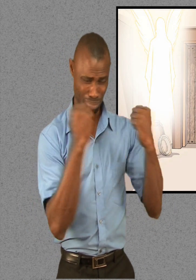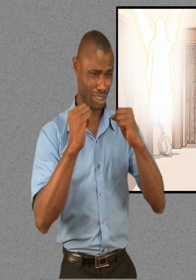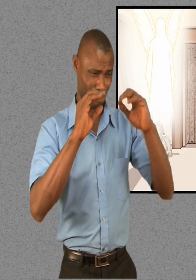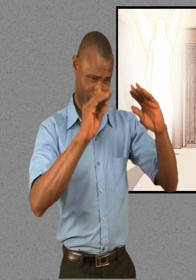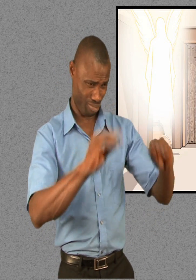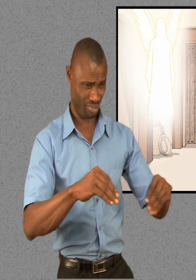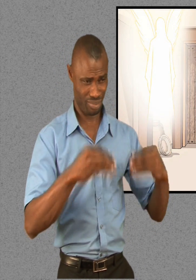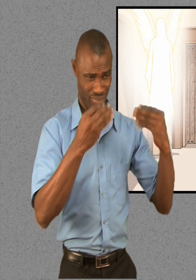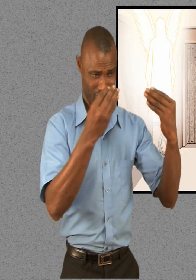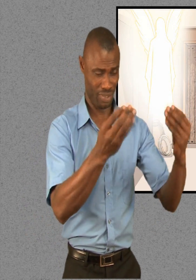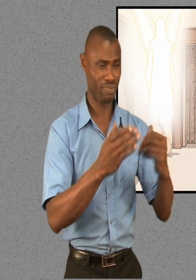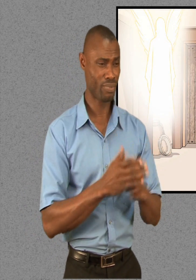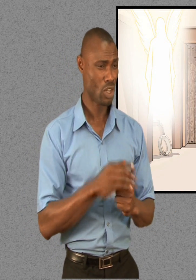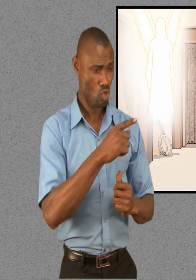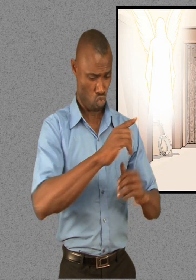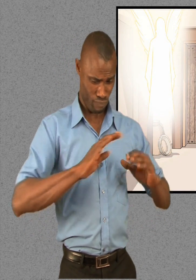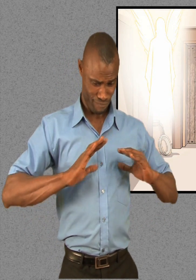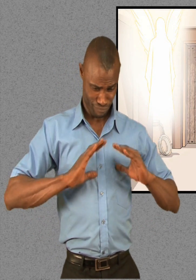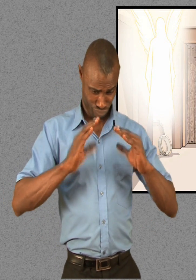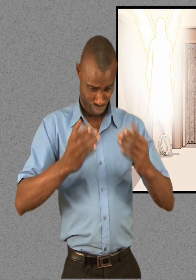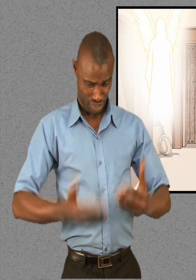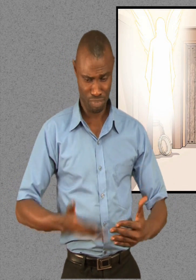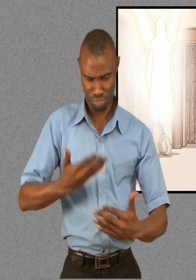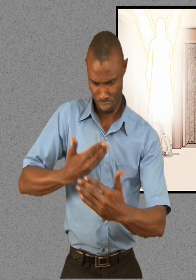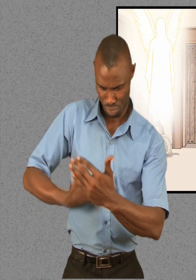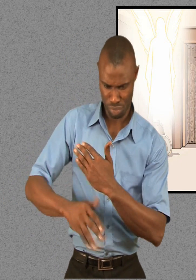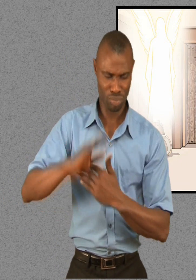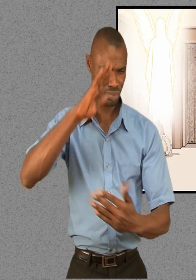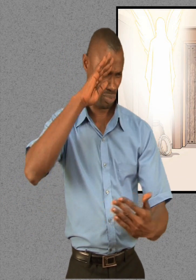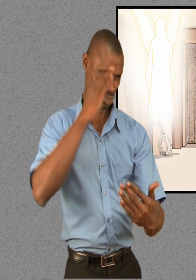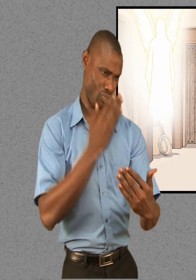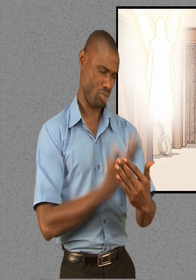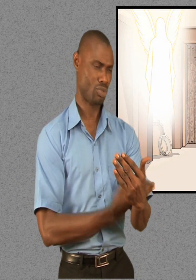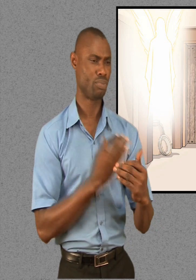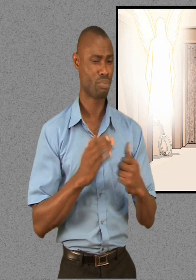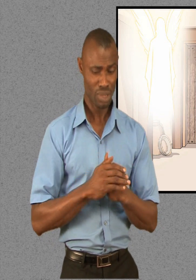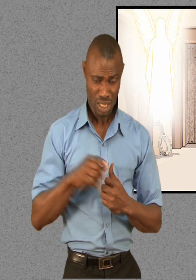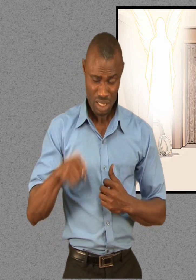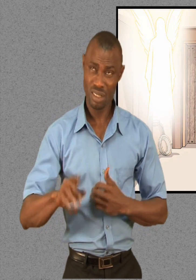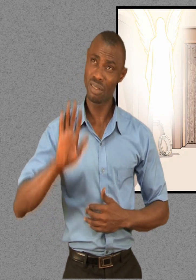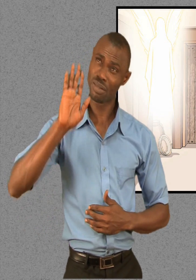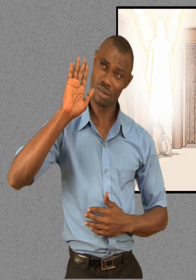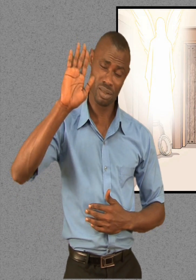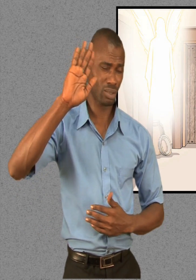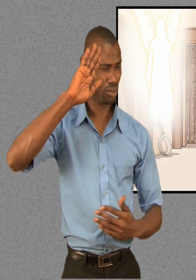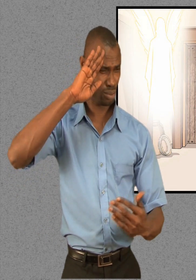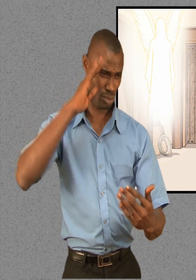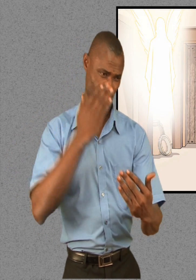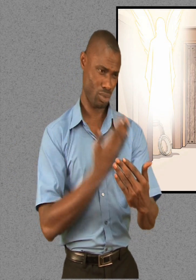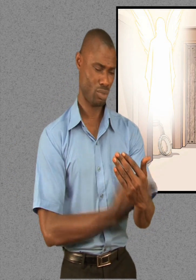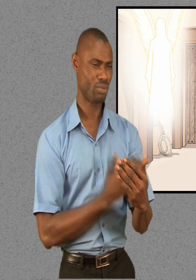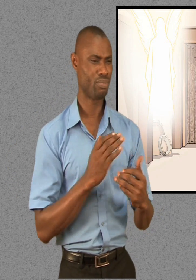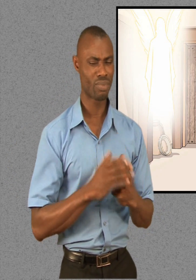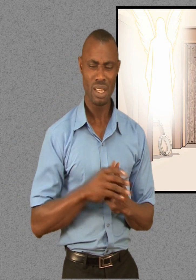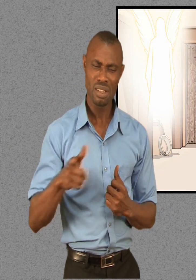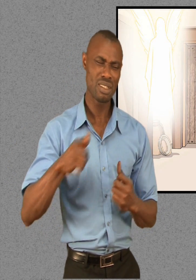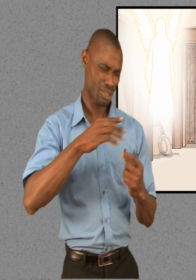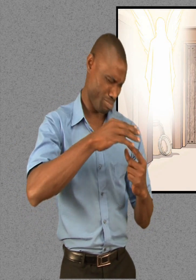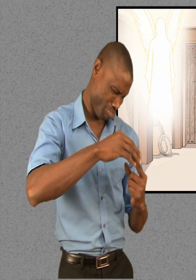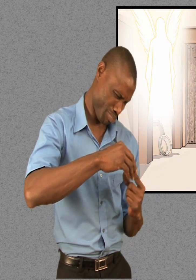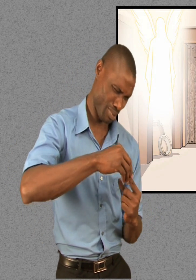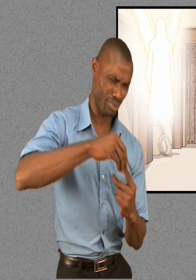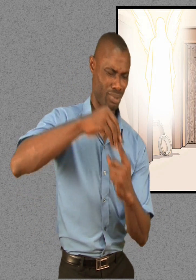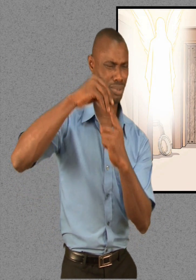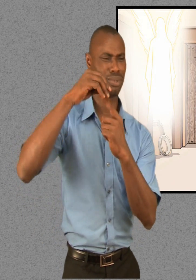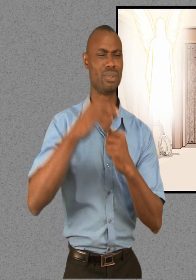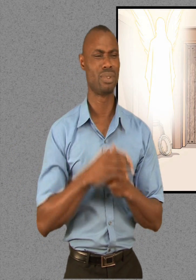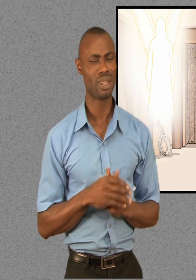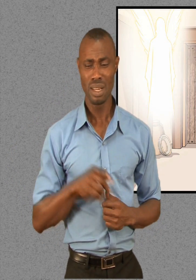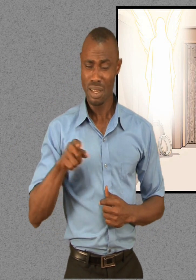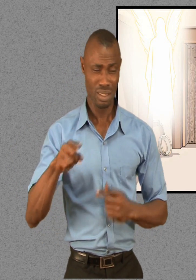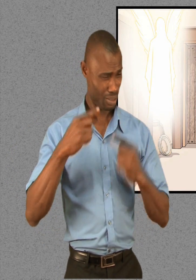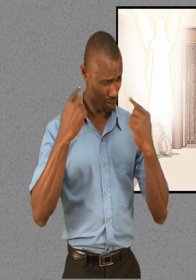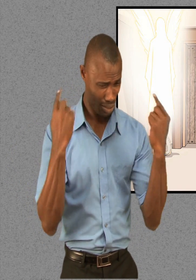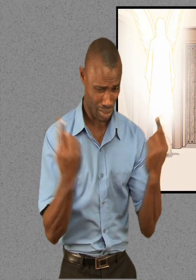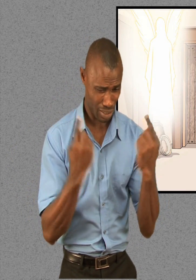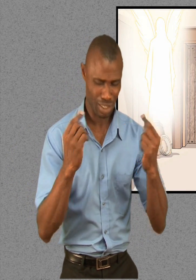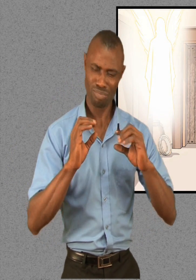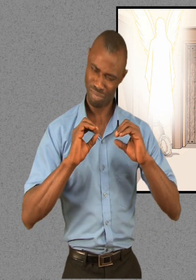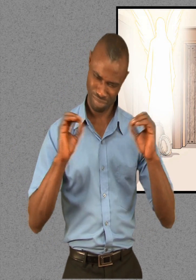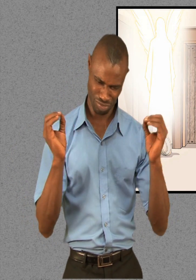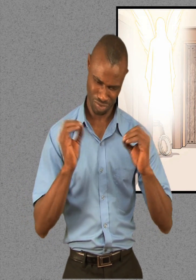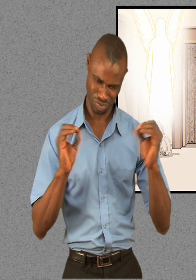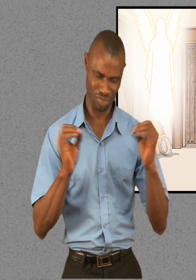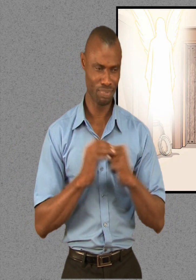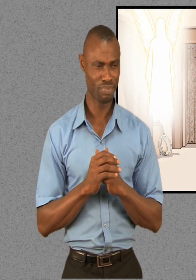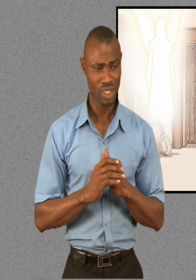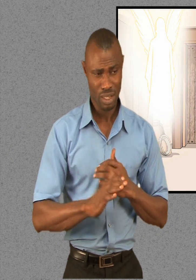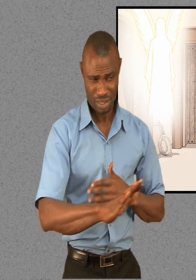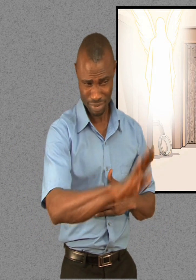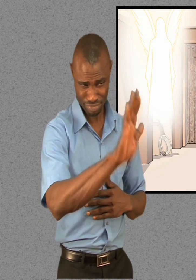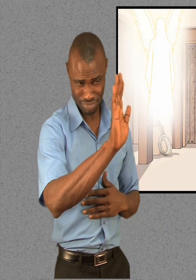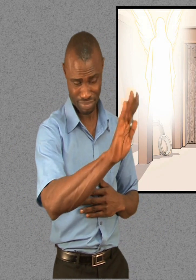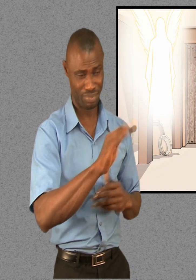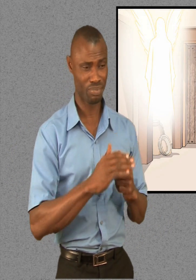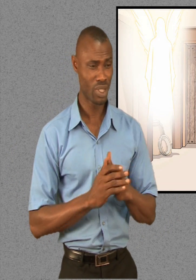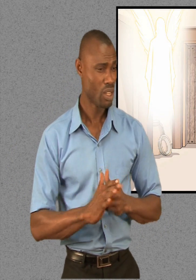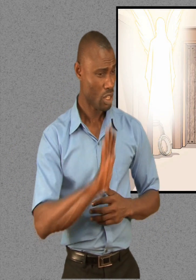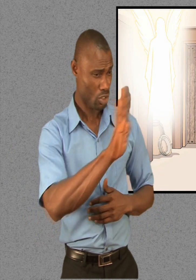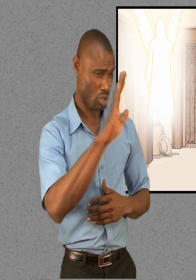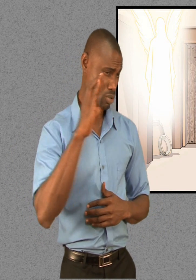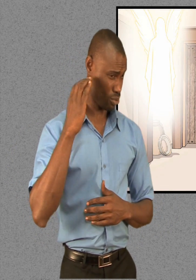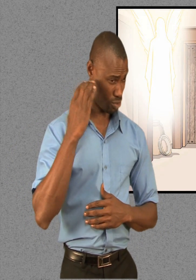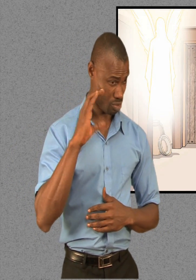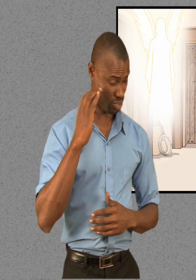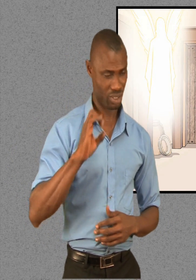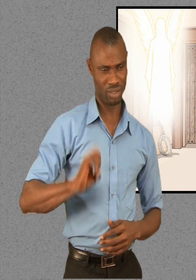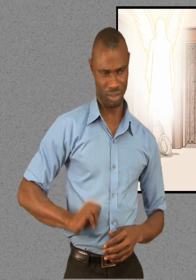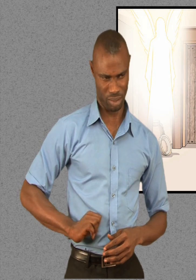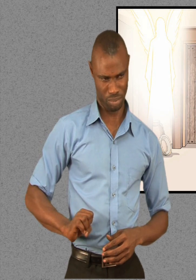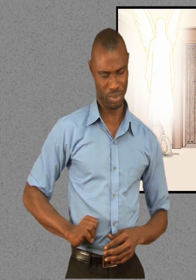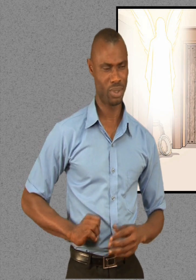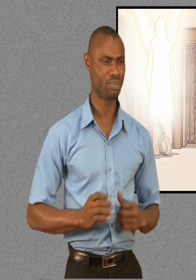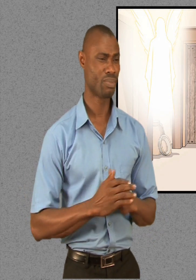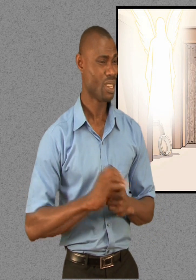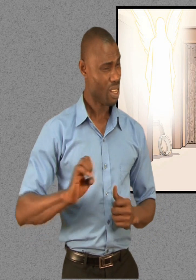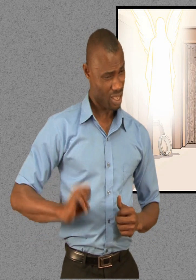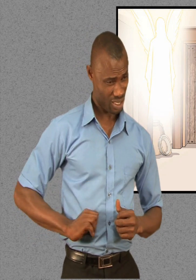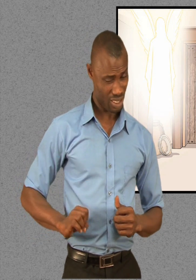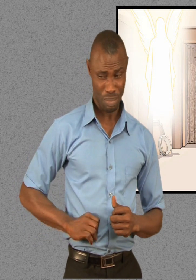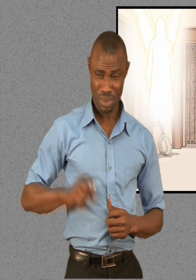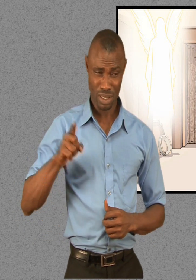So the Holy One to be born will be called the Son of God.